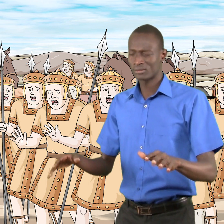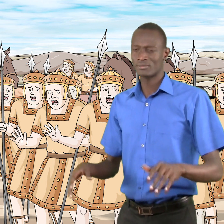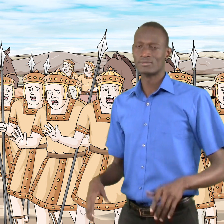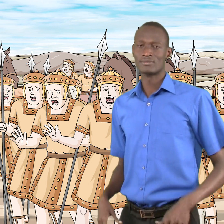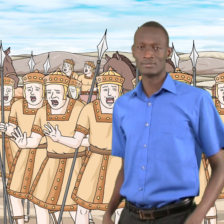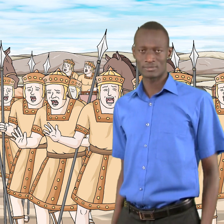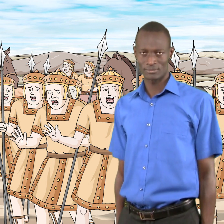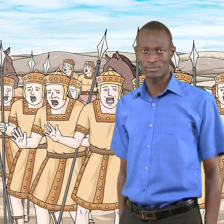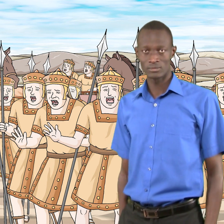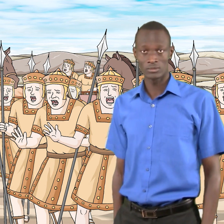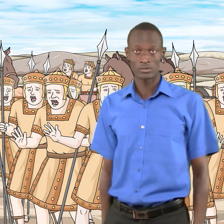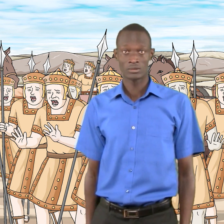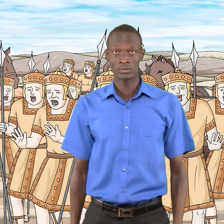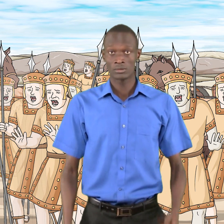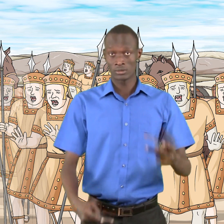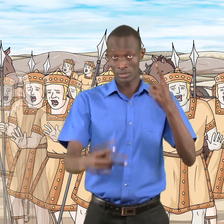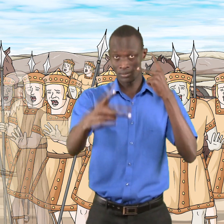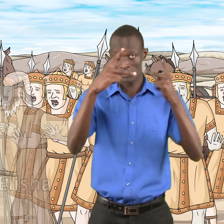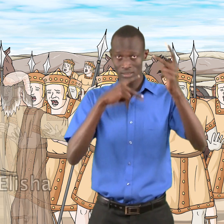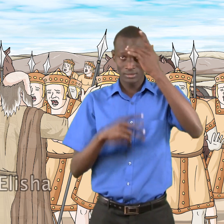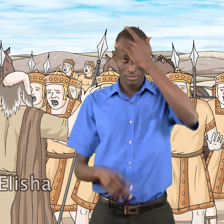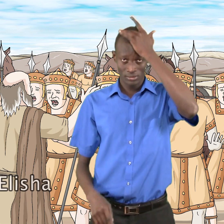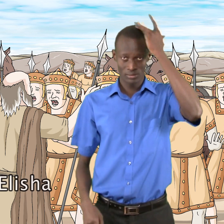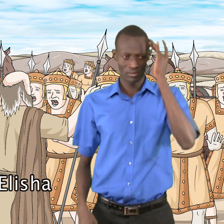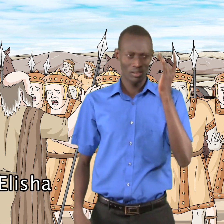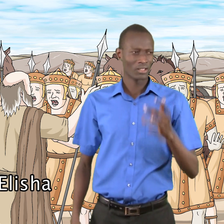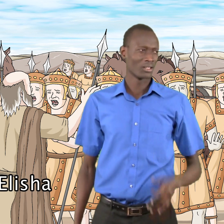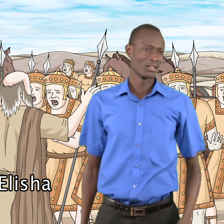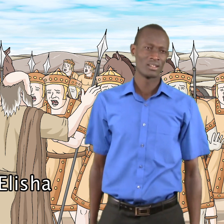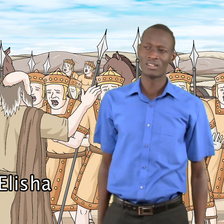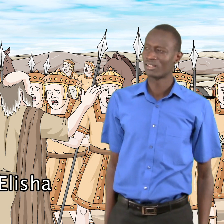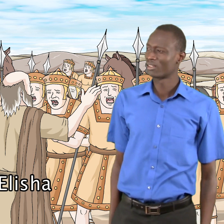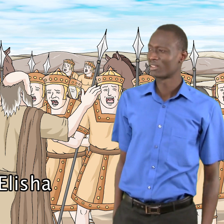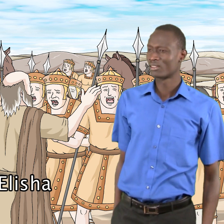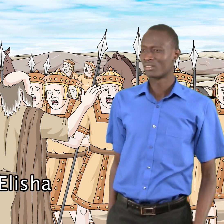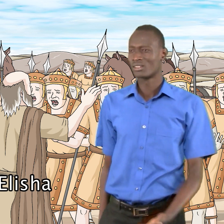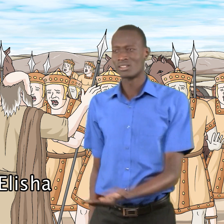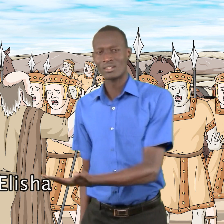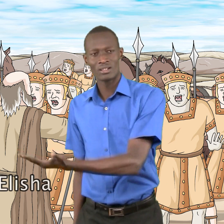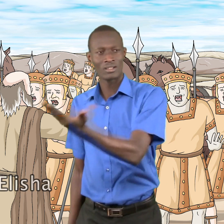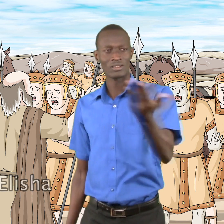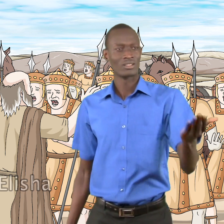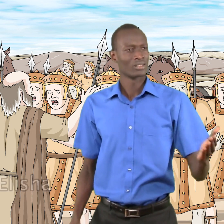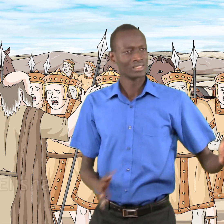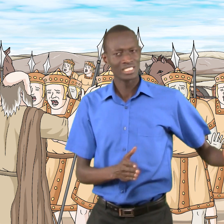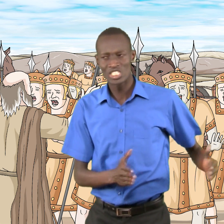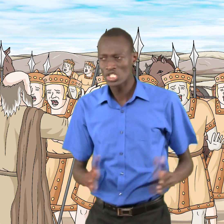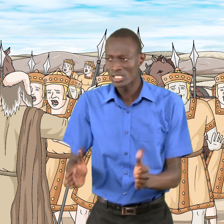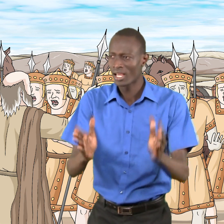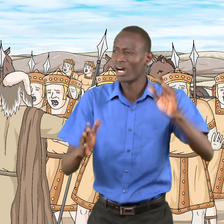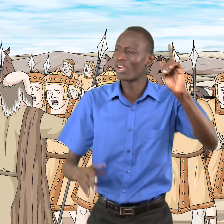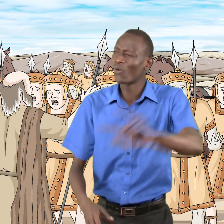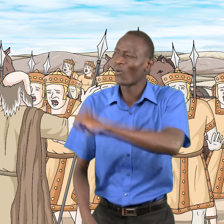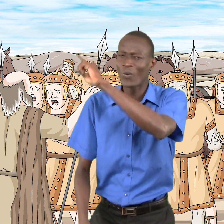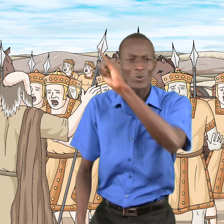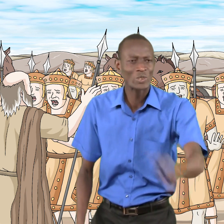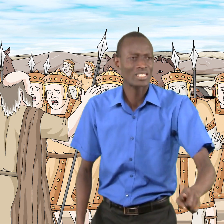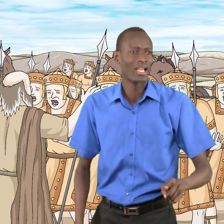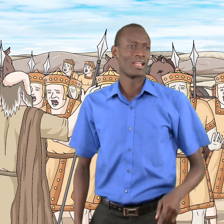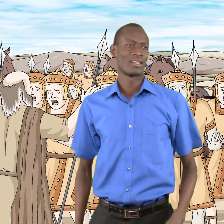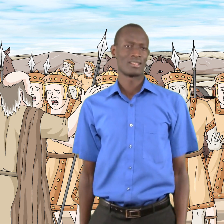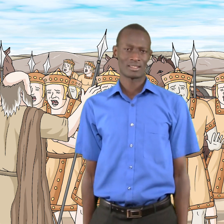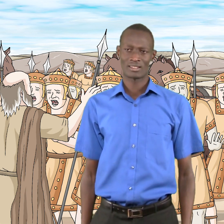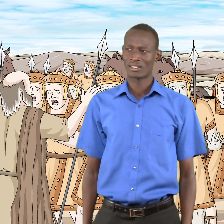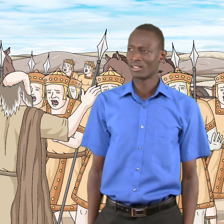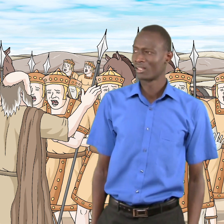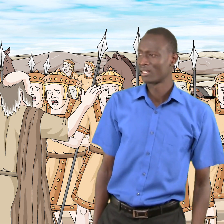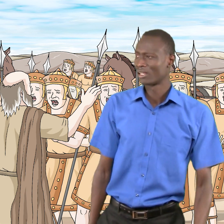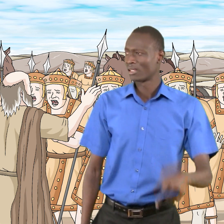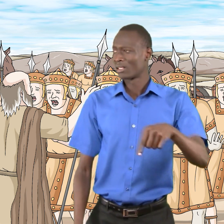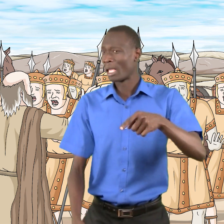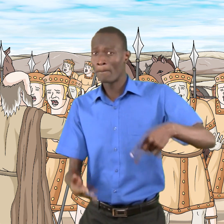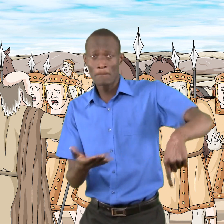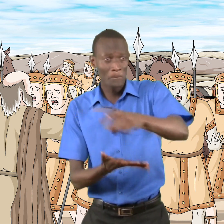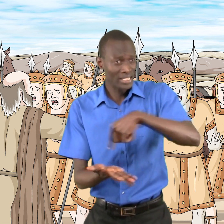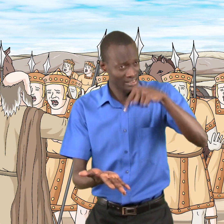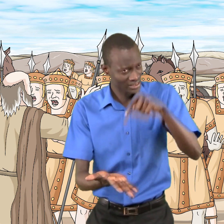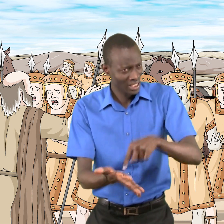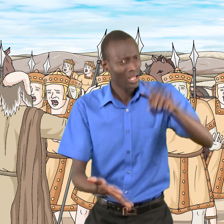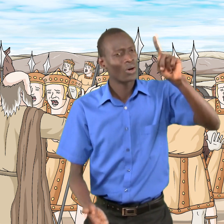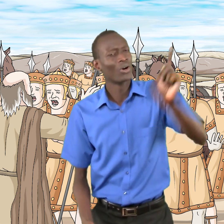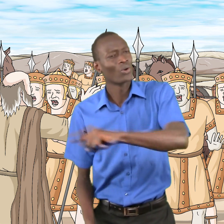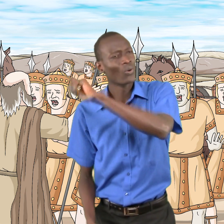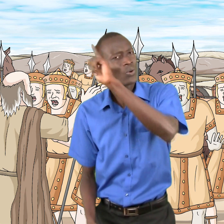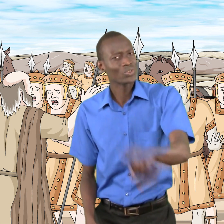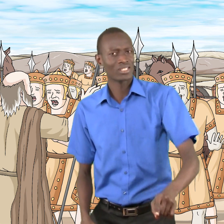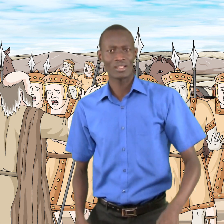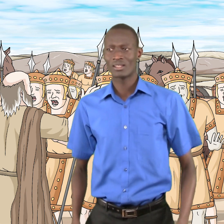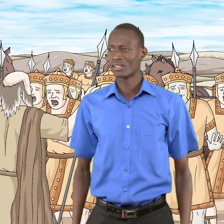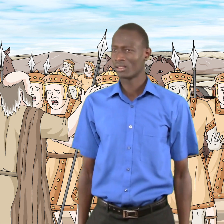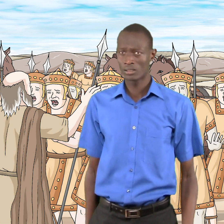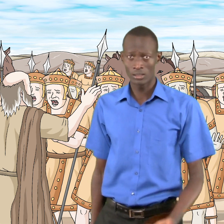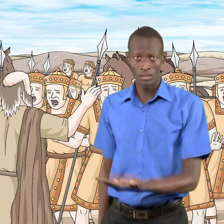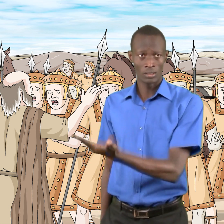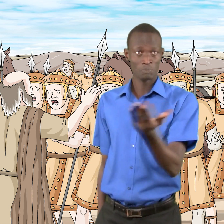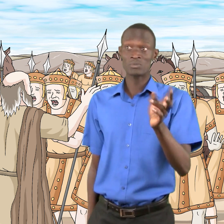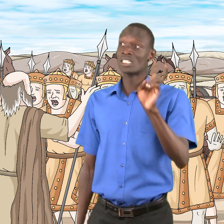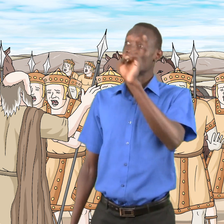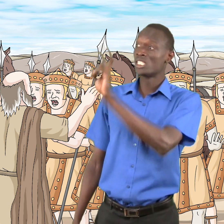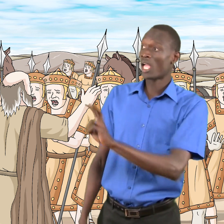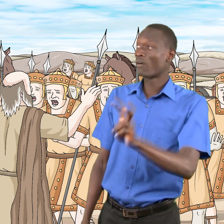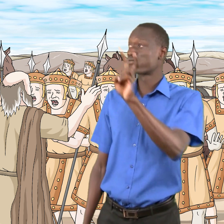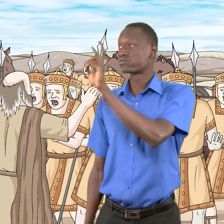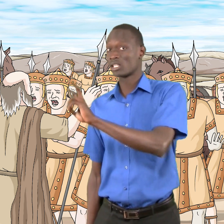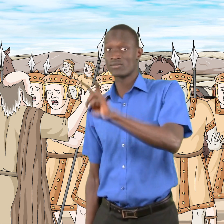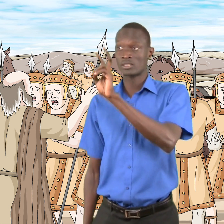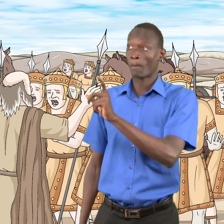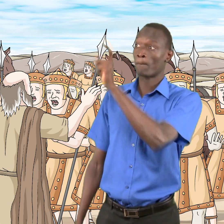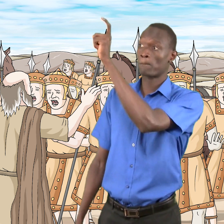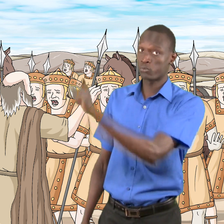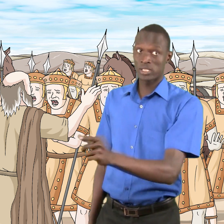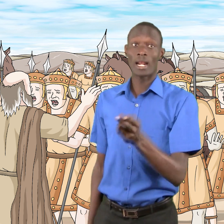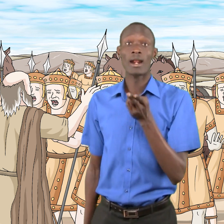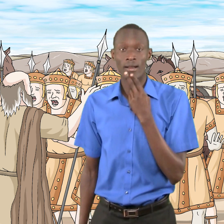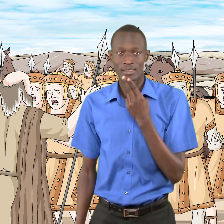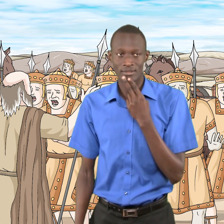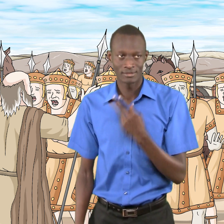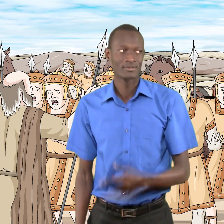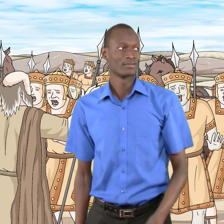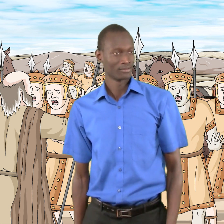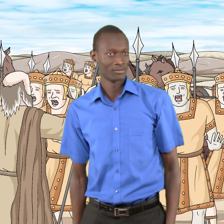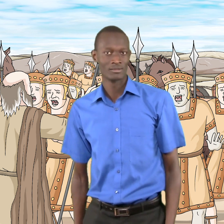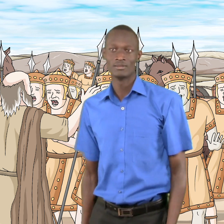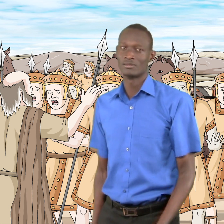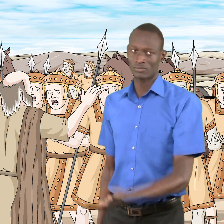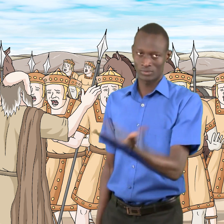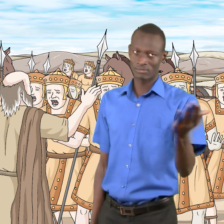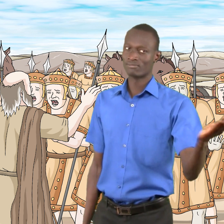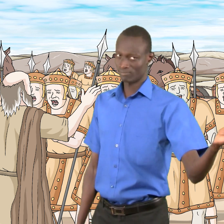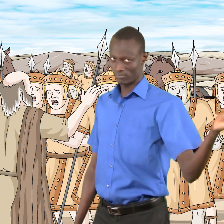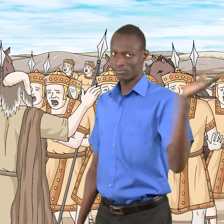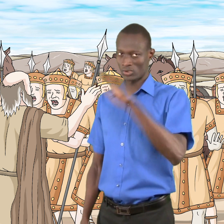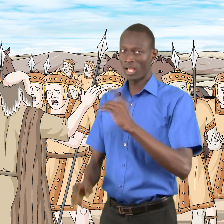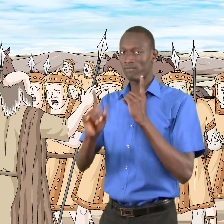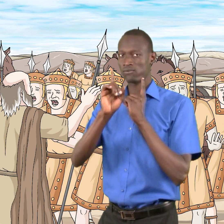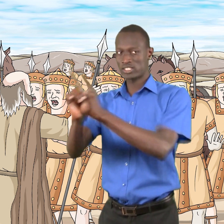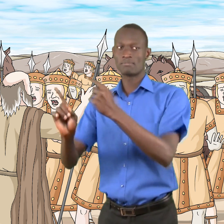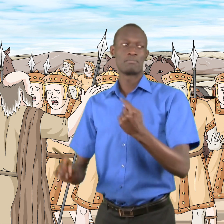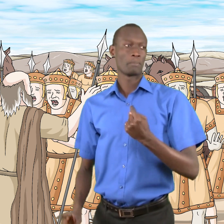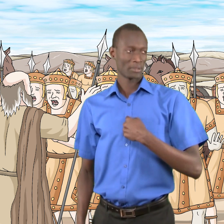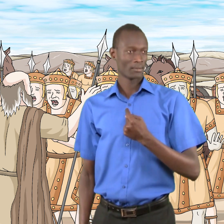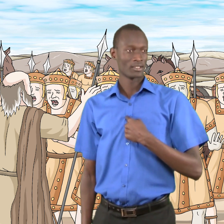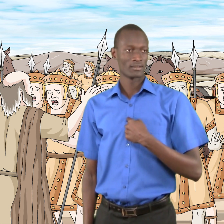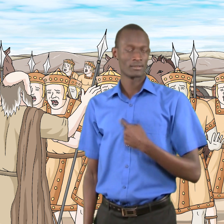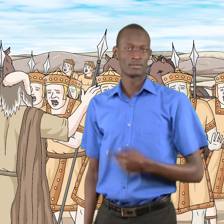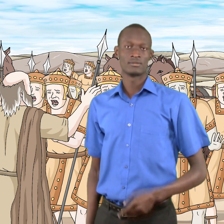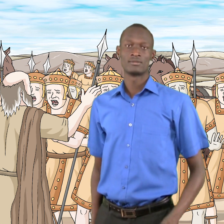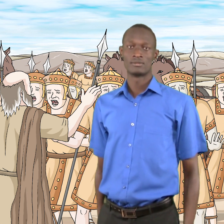And Elisha told them, “This is not the way, and this is not the city.